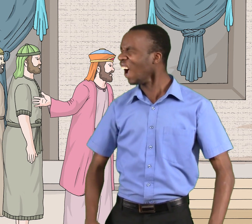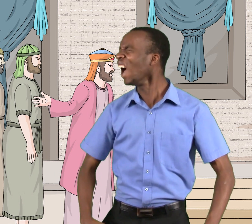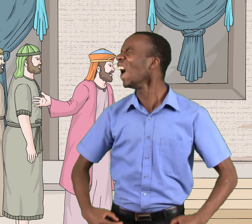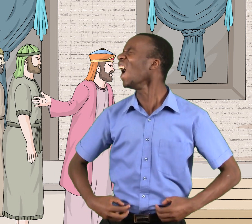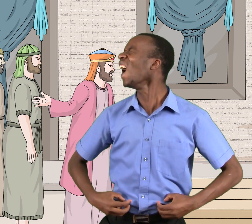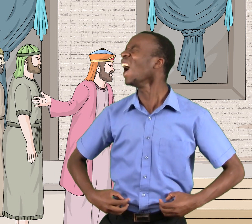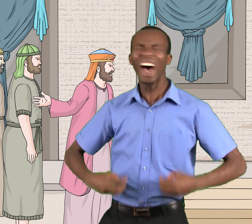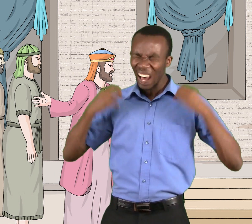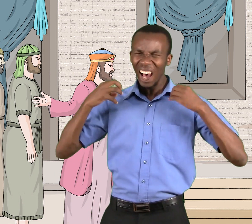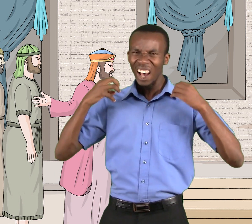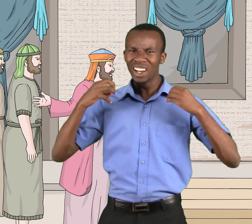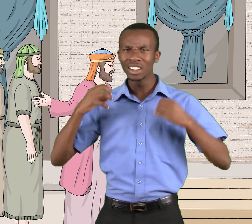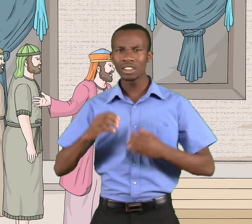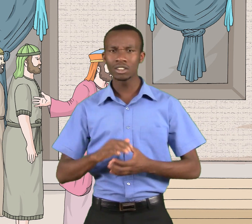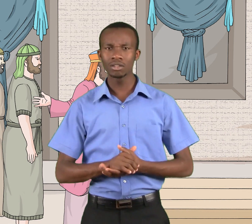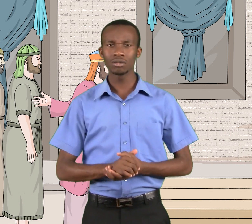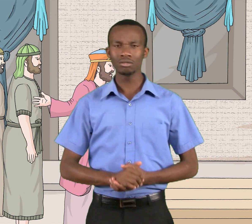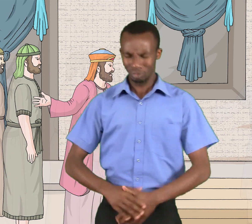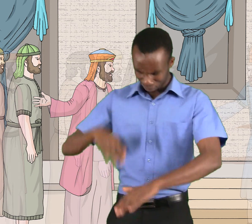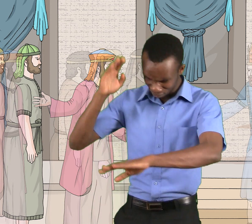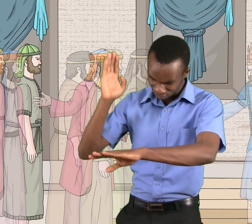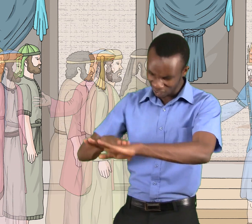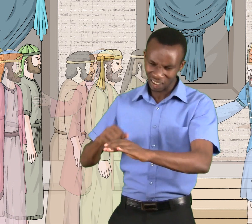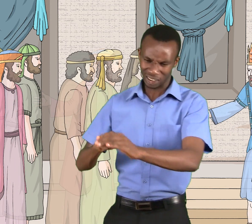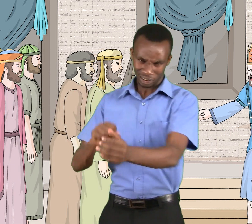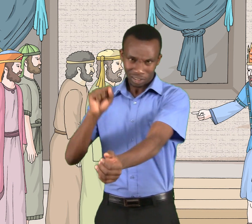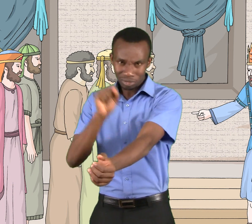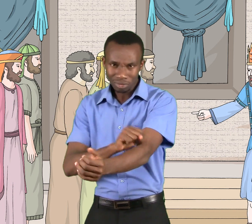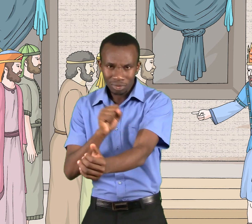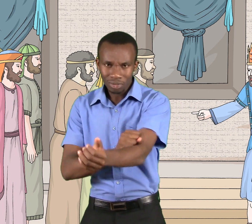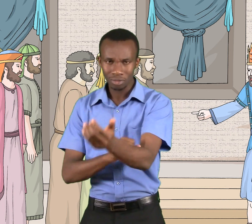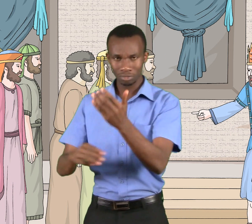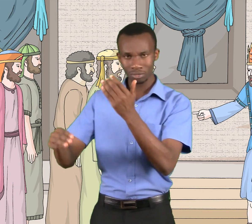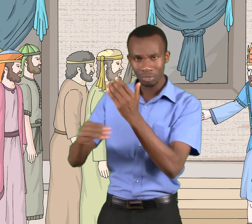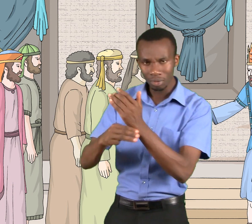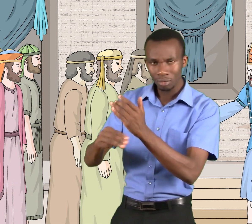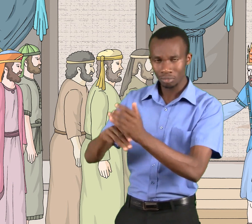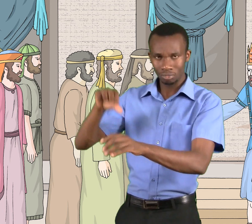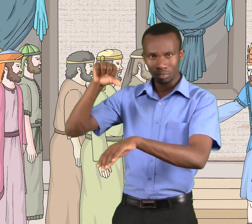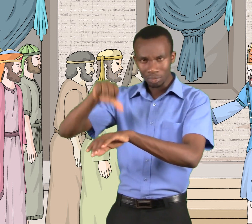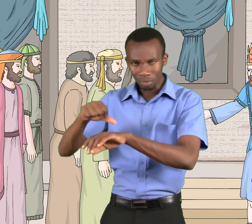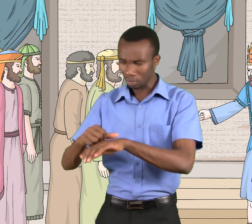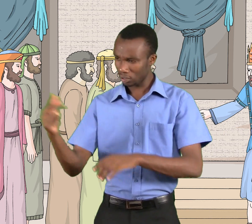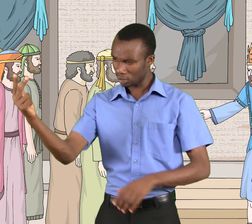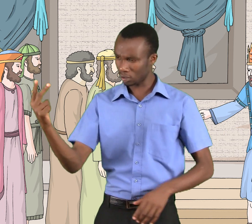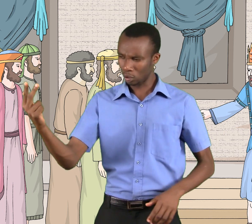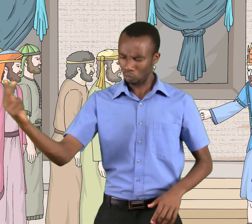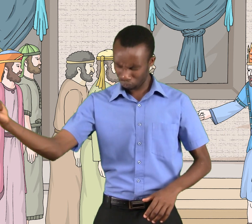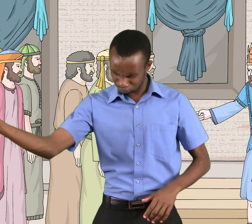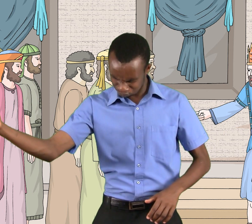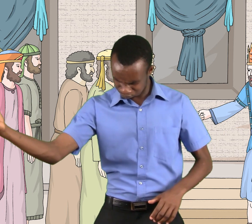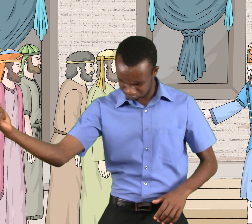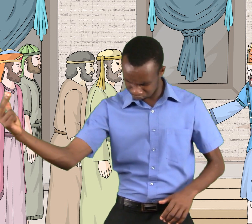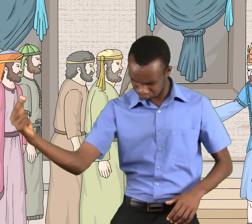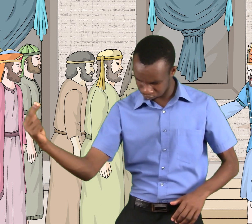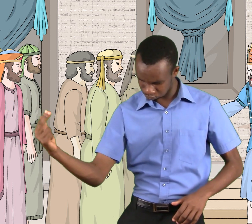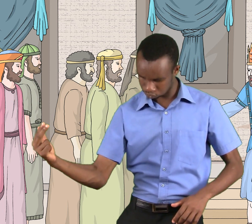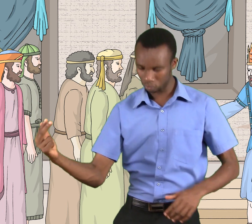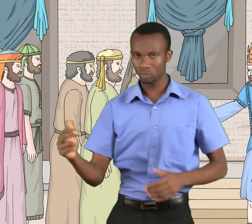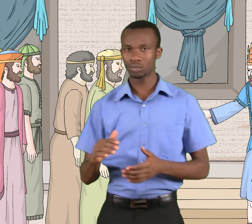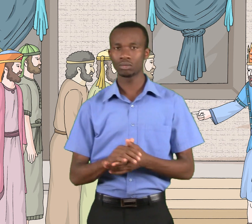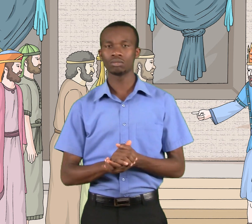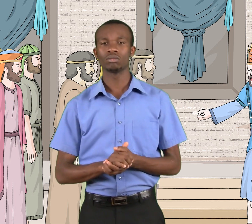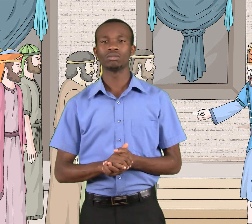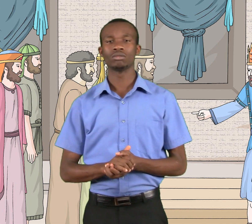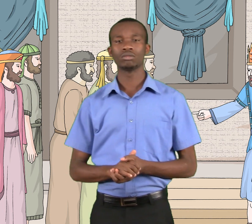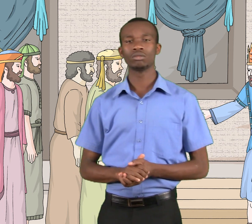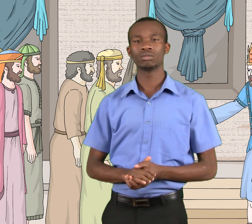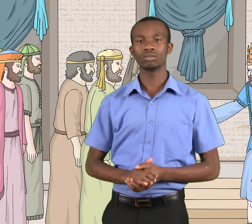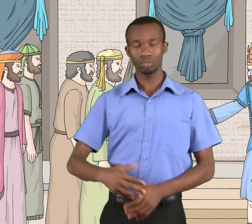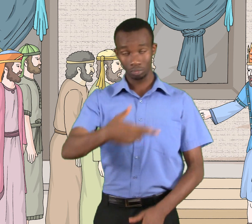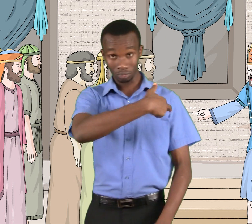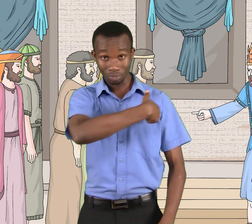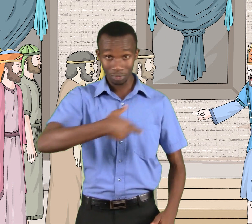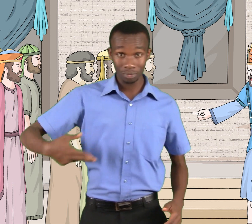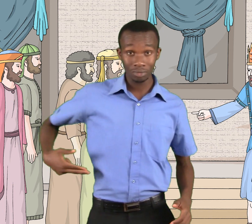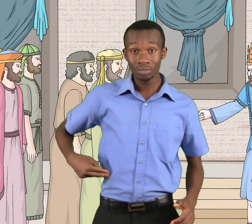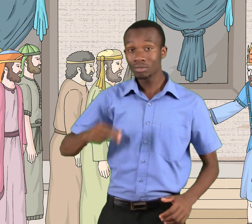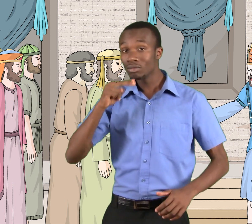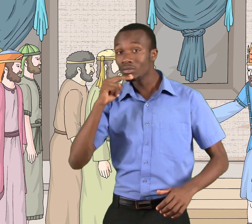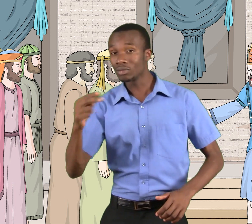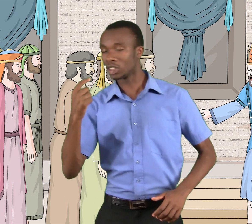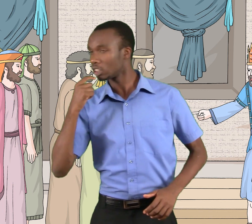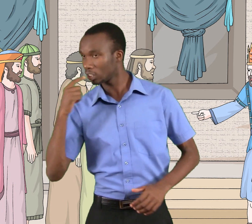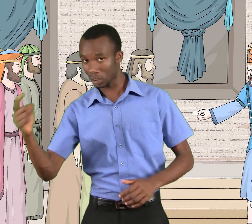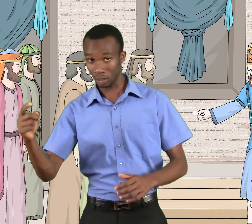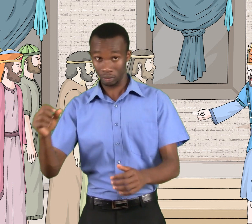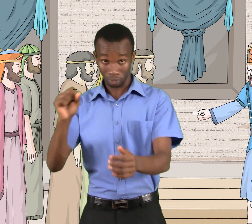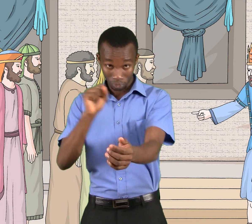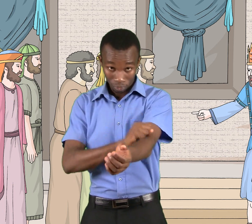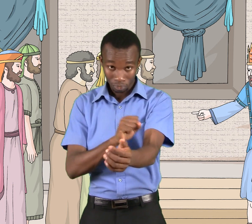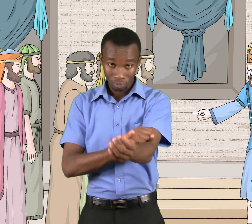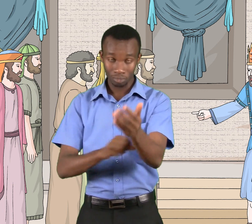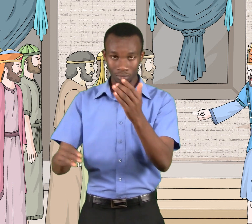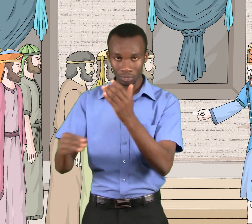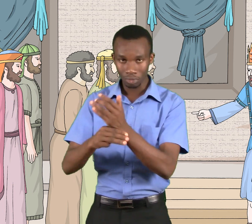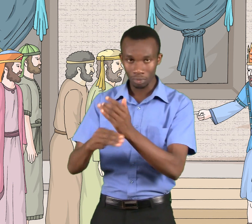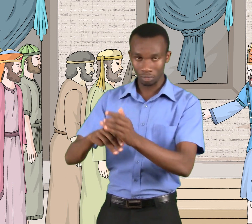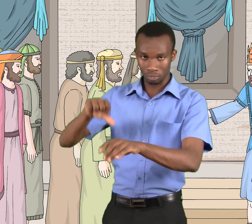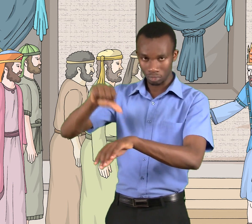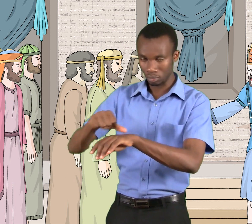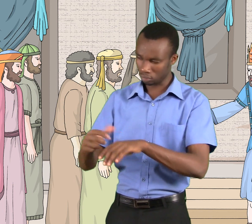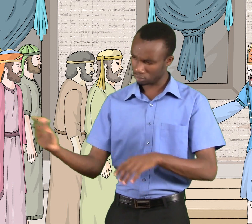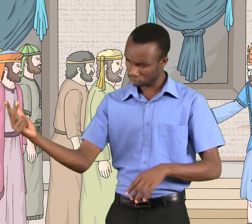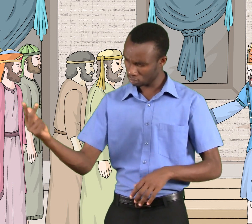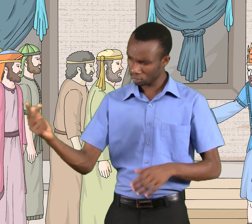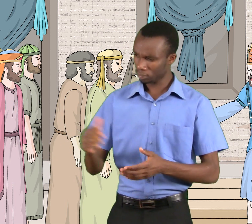Then Nebuchadnezzar, furious with rage, summoned Shadrach, Meshach, and Abednego.